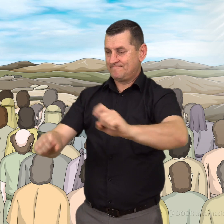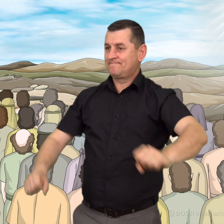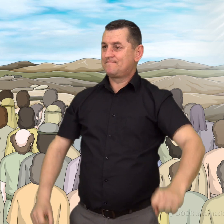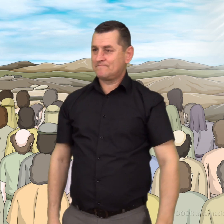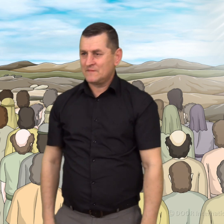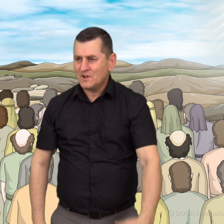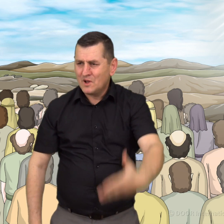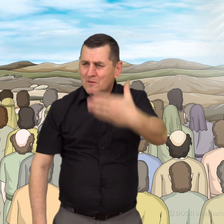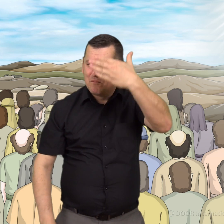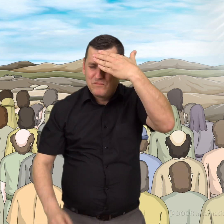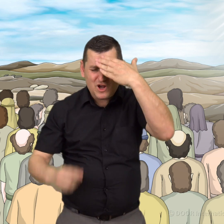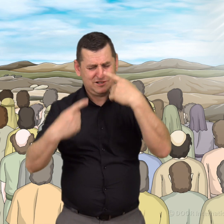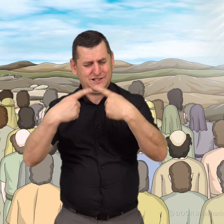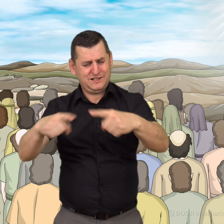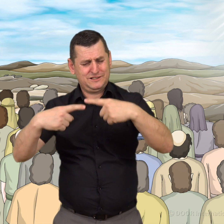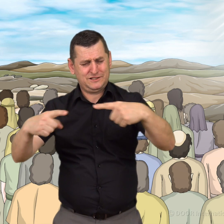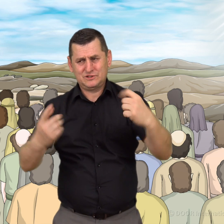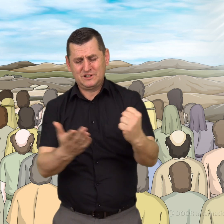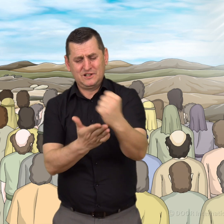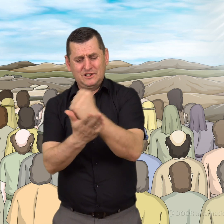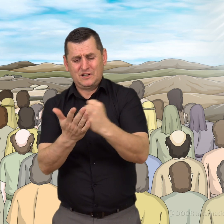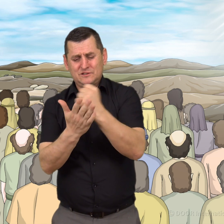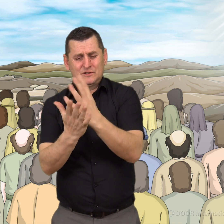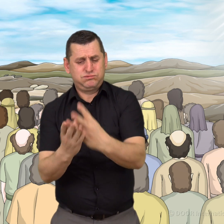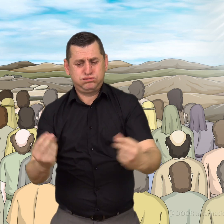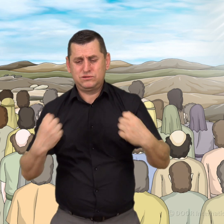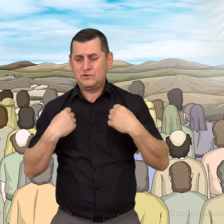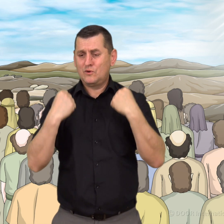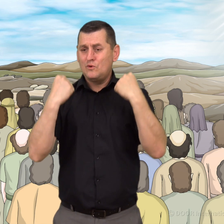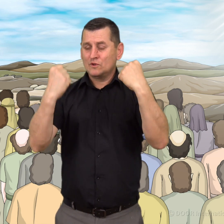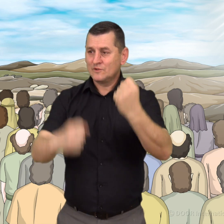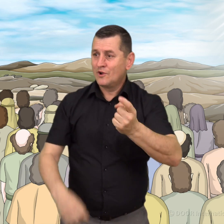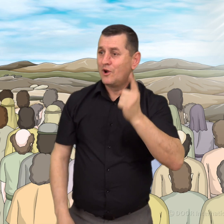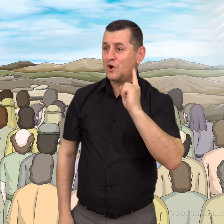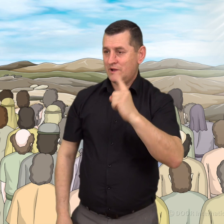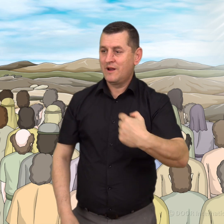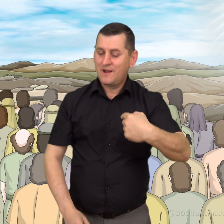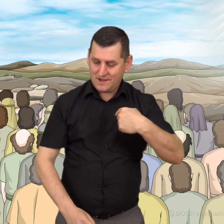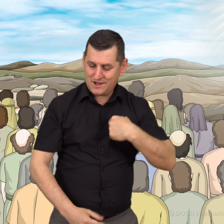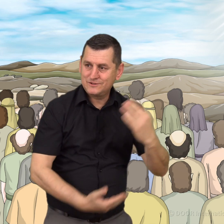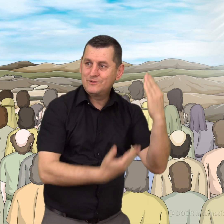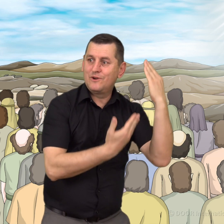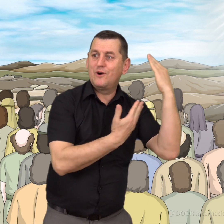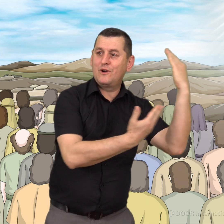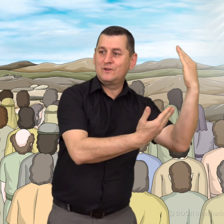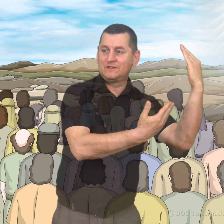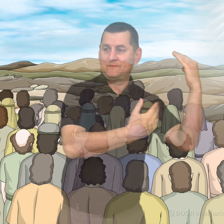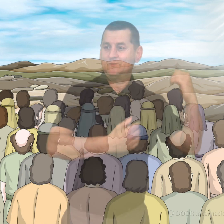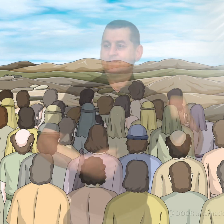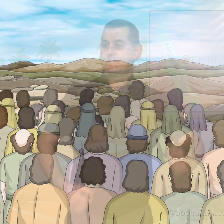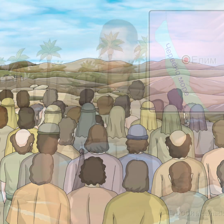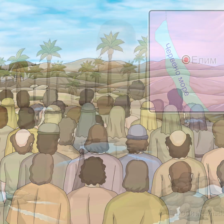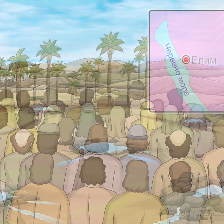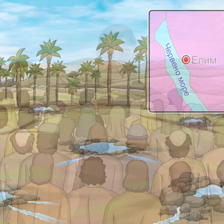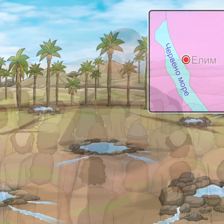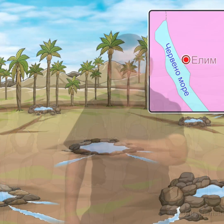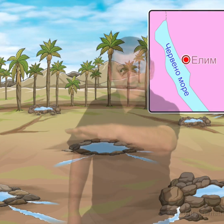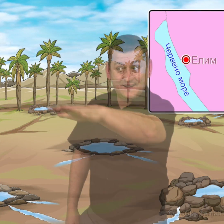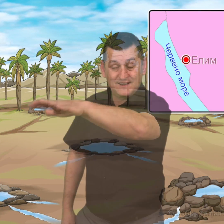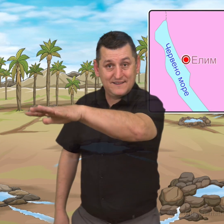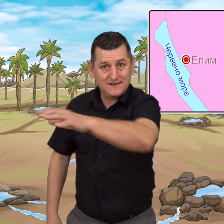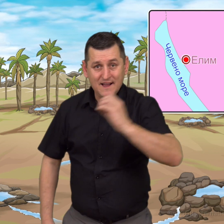For I am the LORD who heals you.”